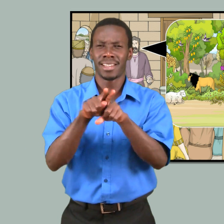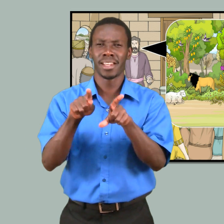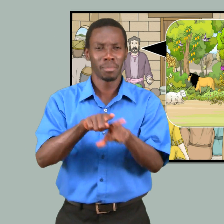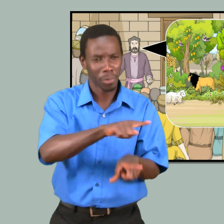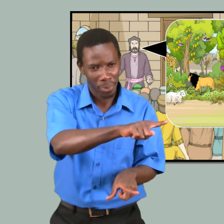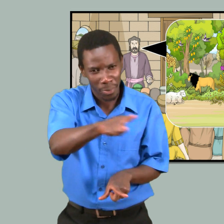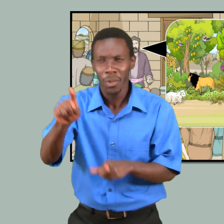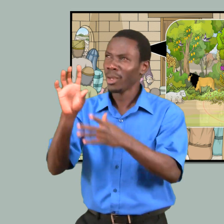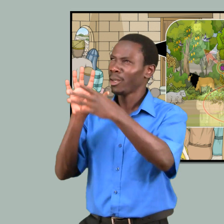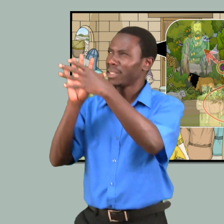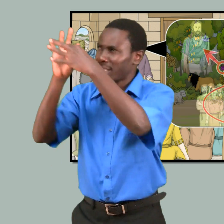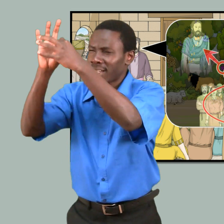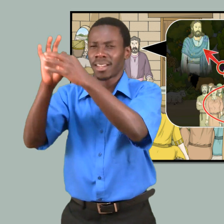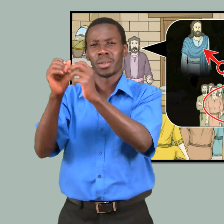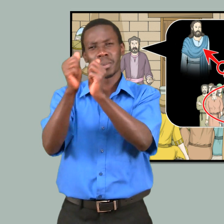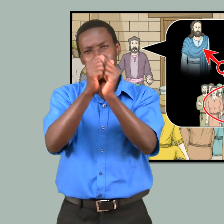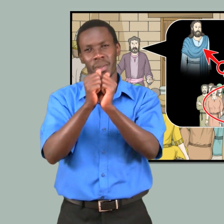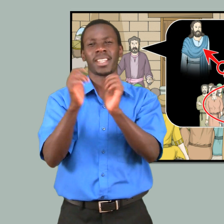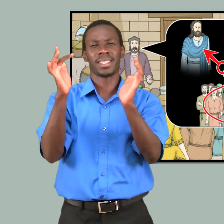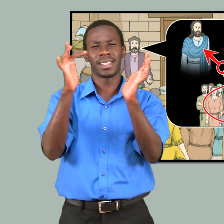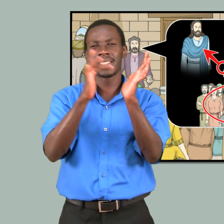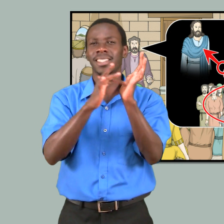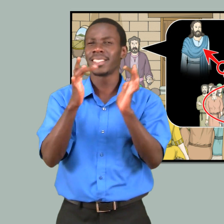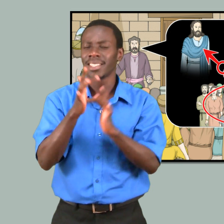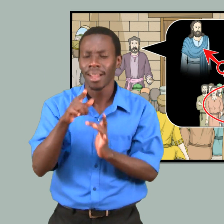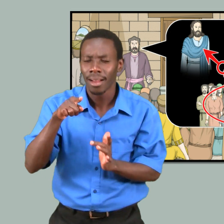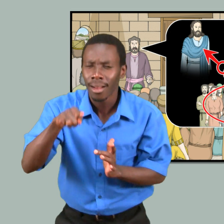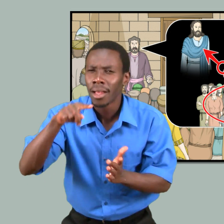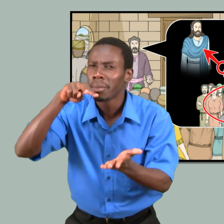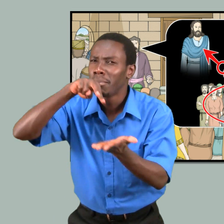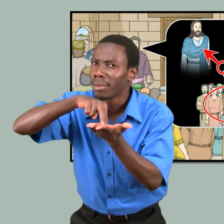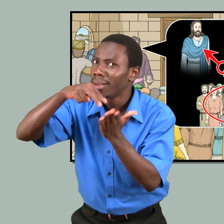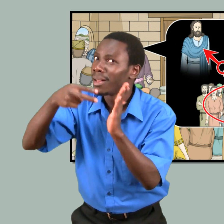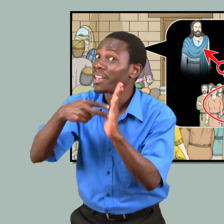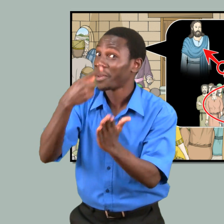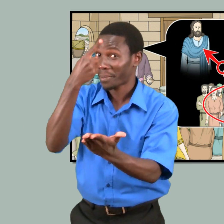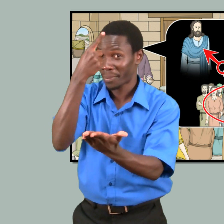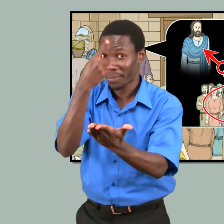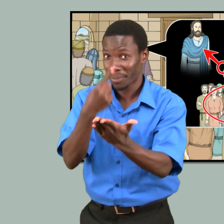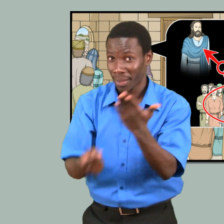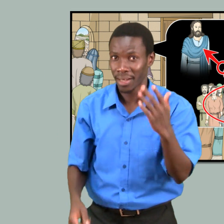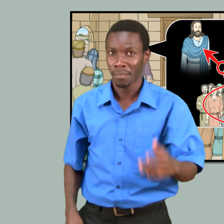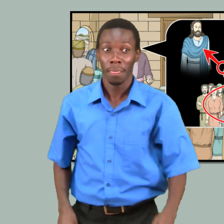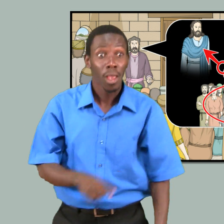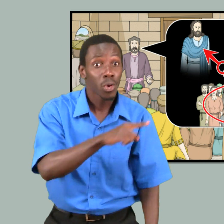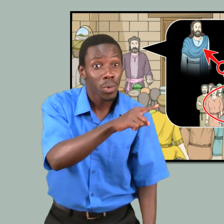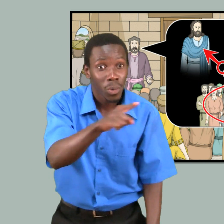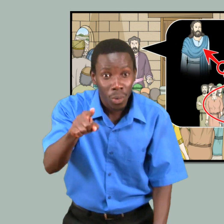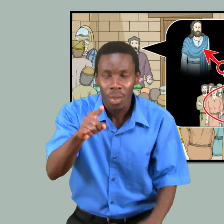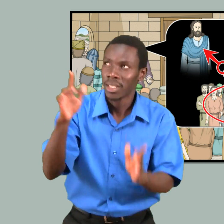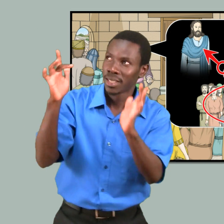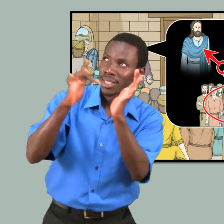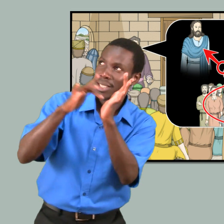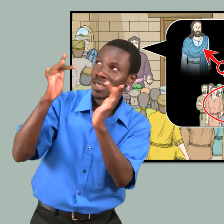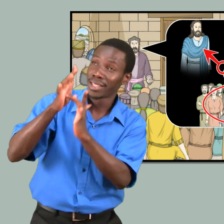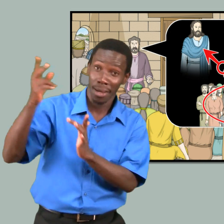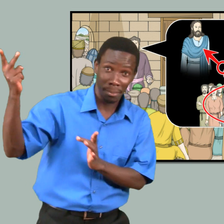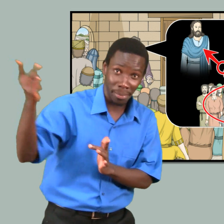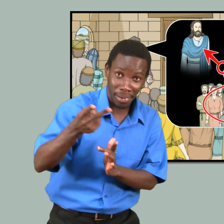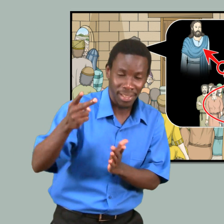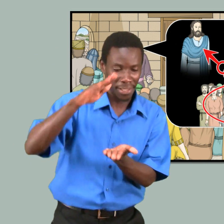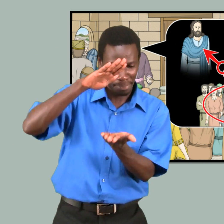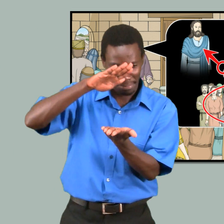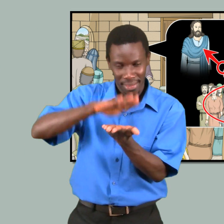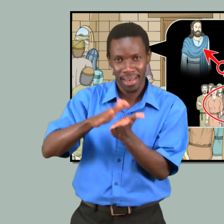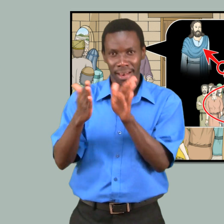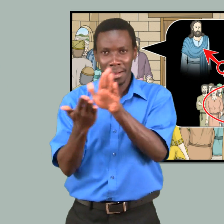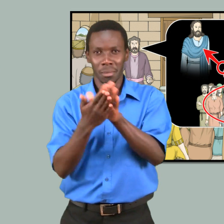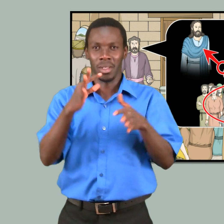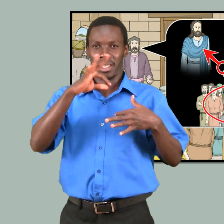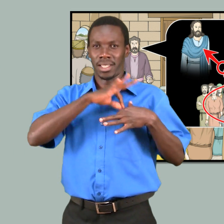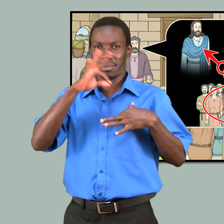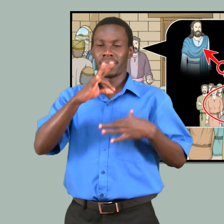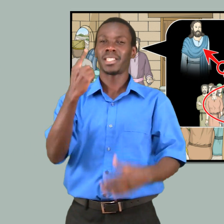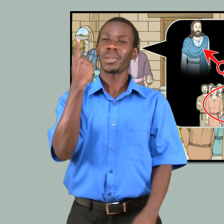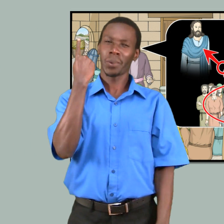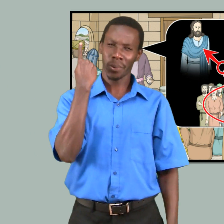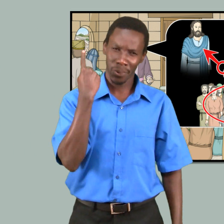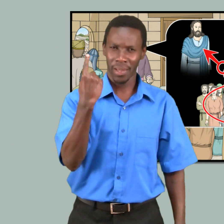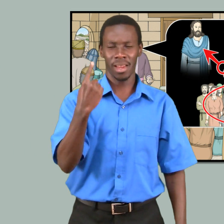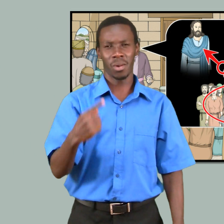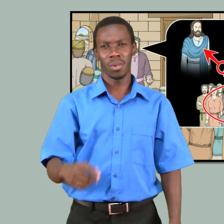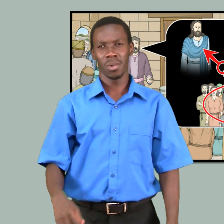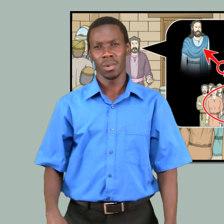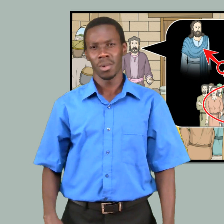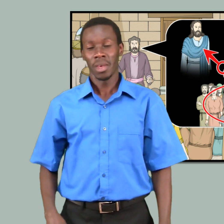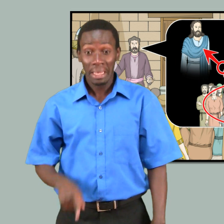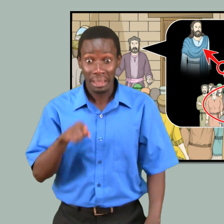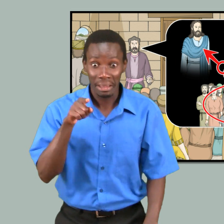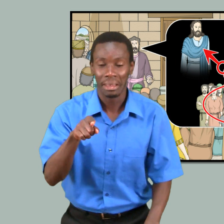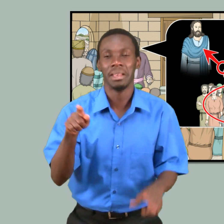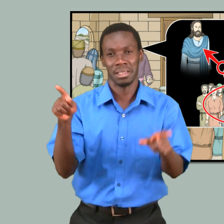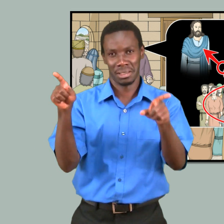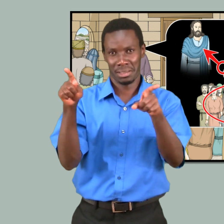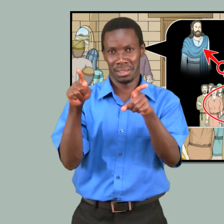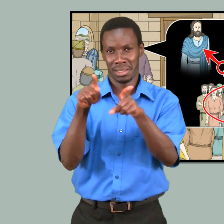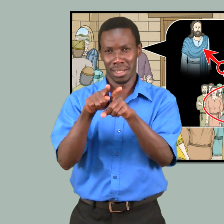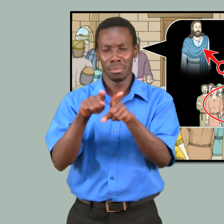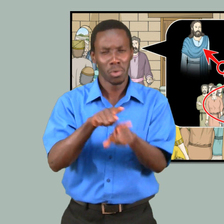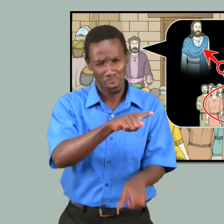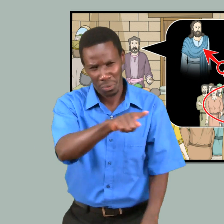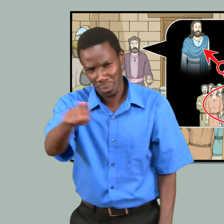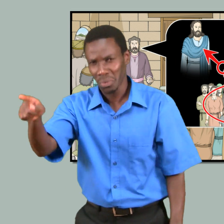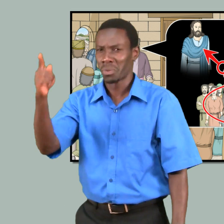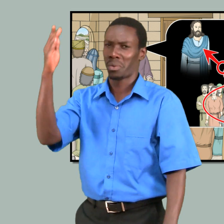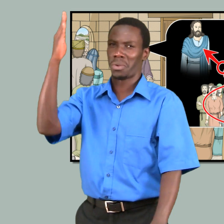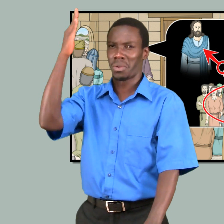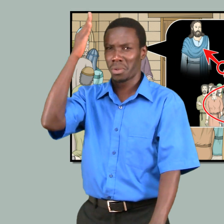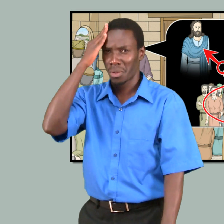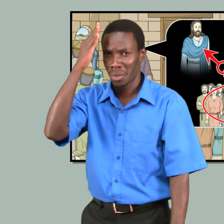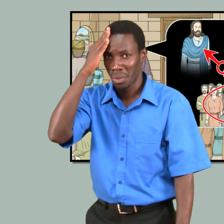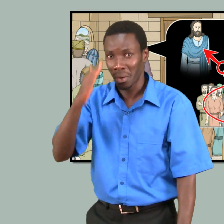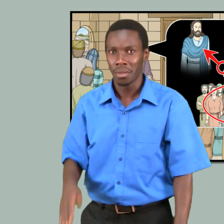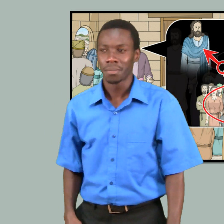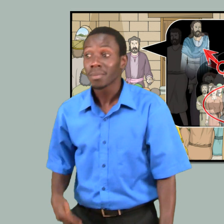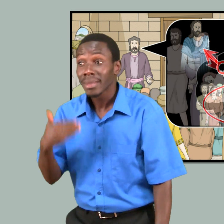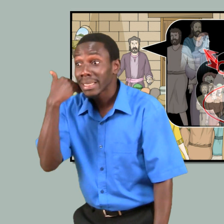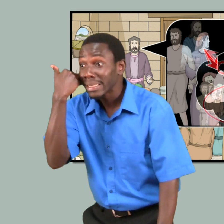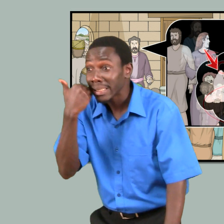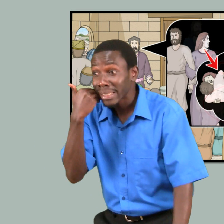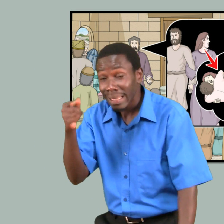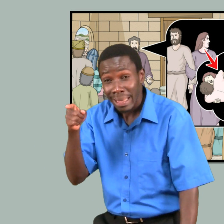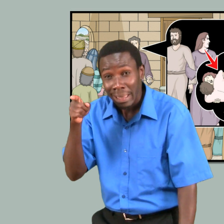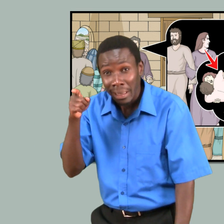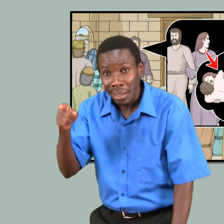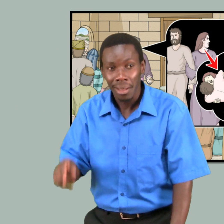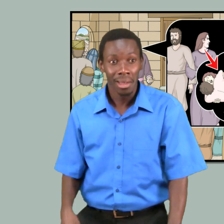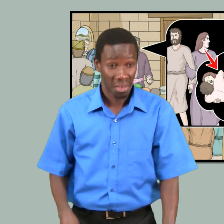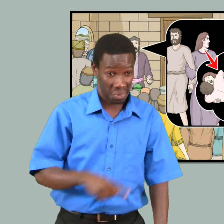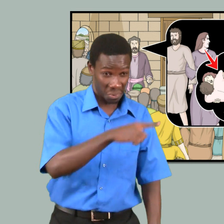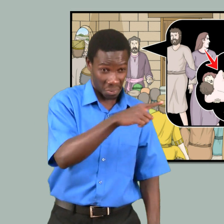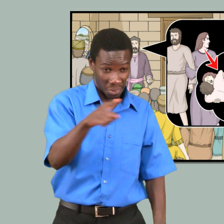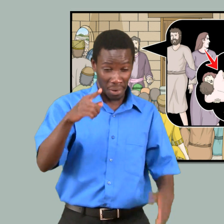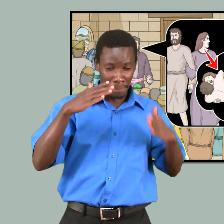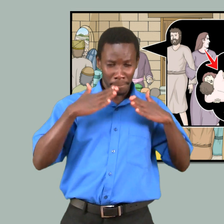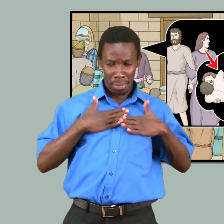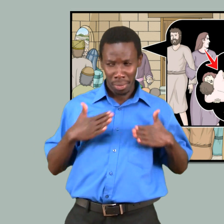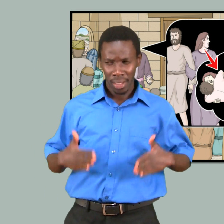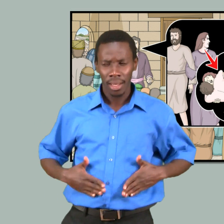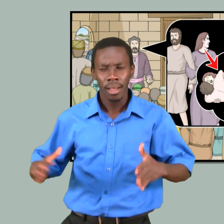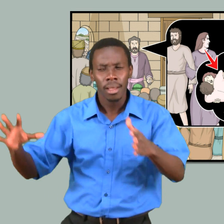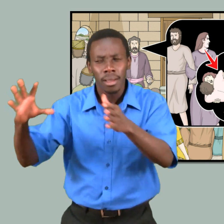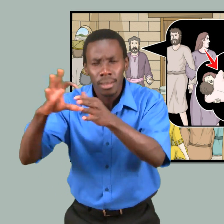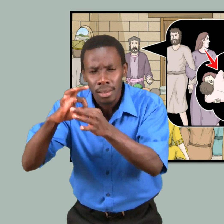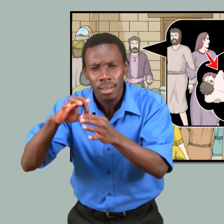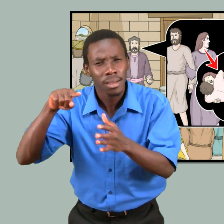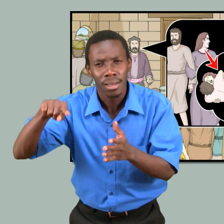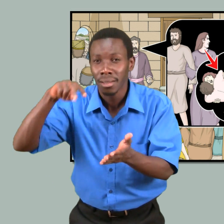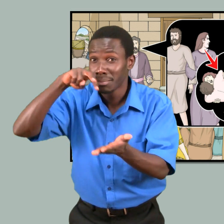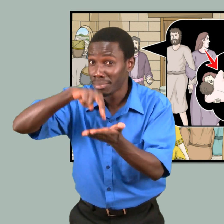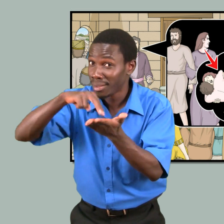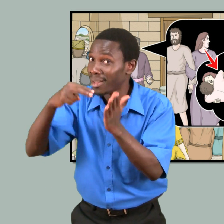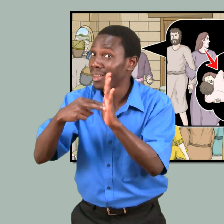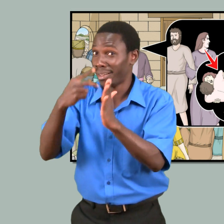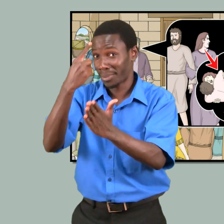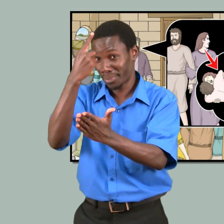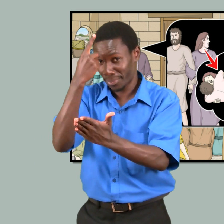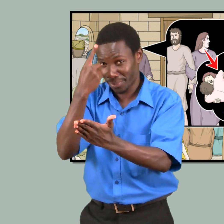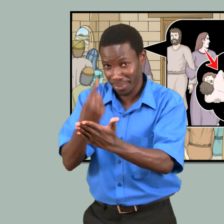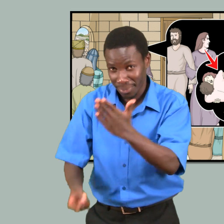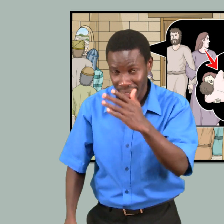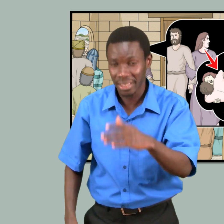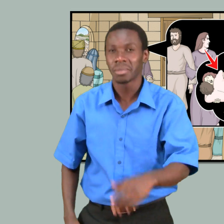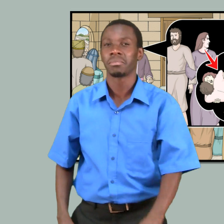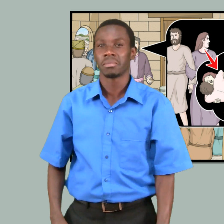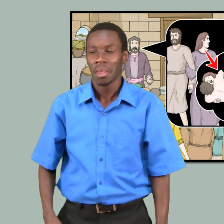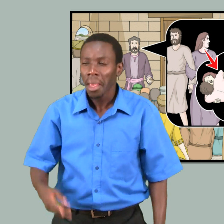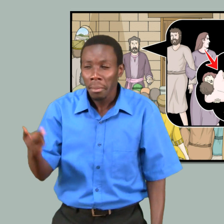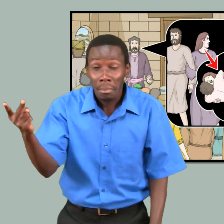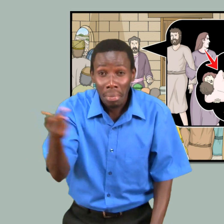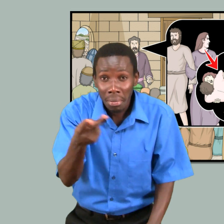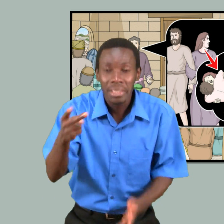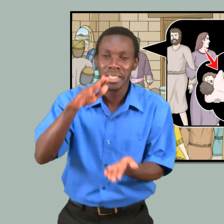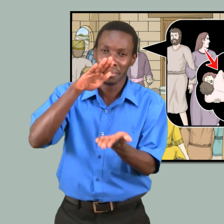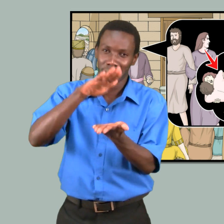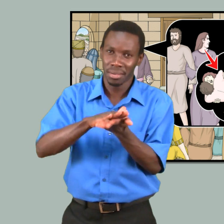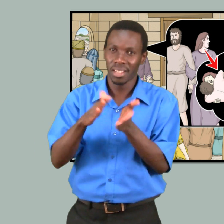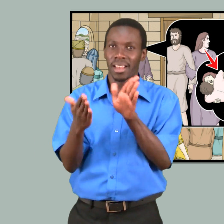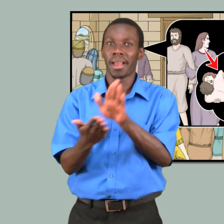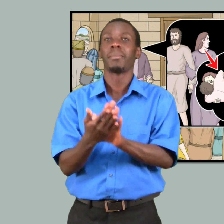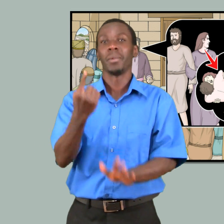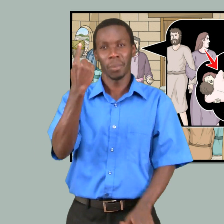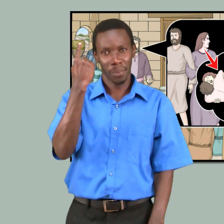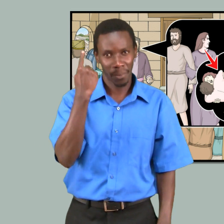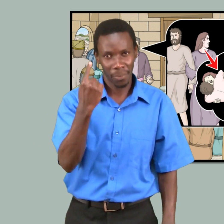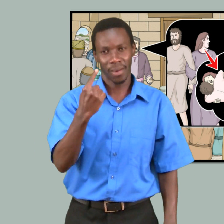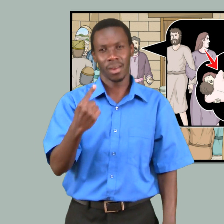But he who unites himself with the Lord is one with Him in spirit.